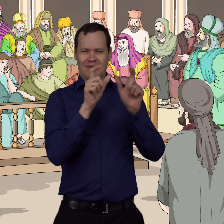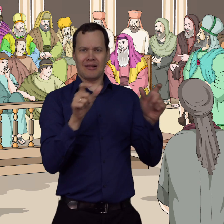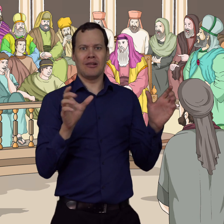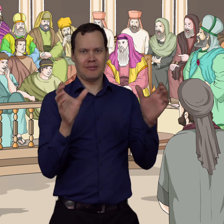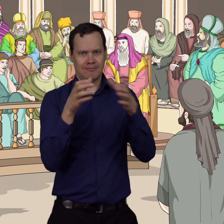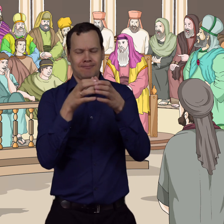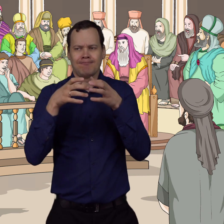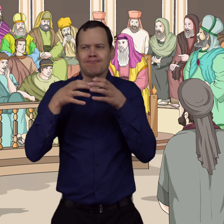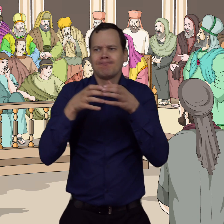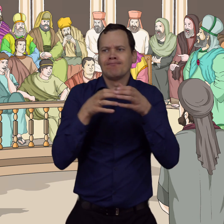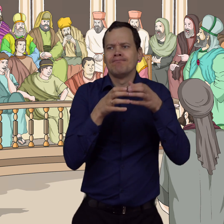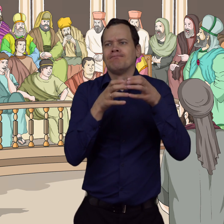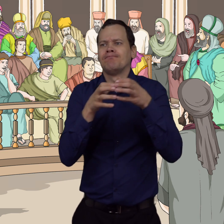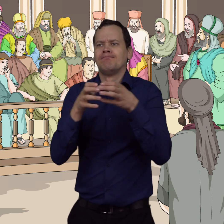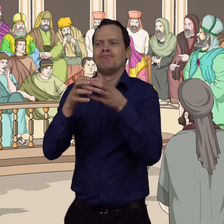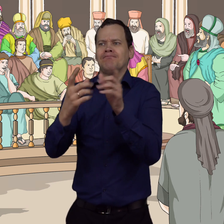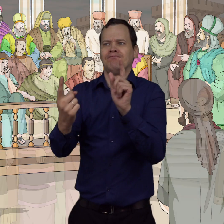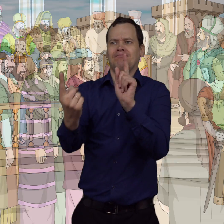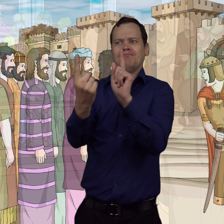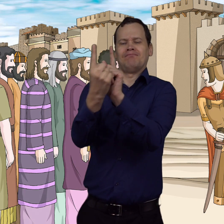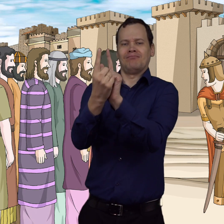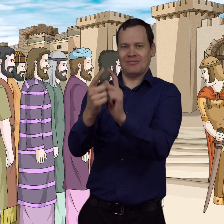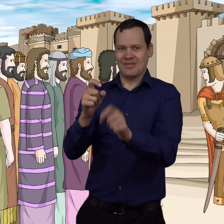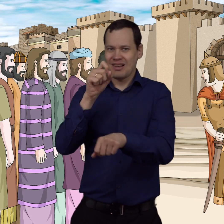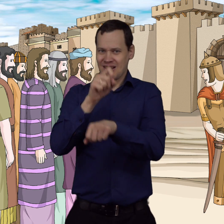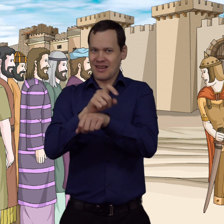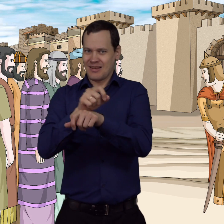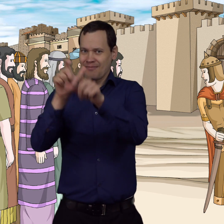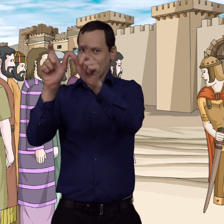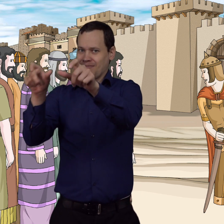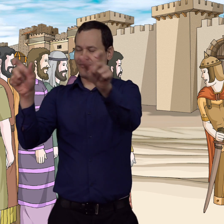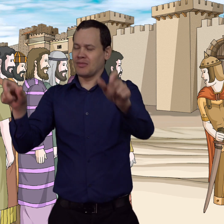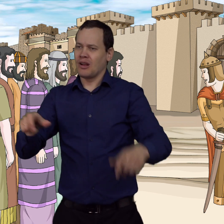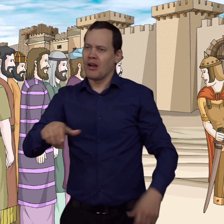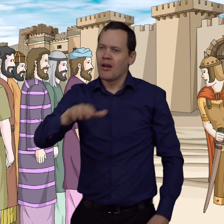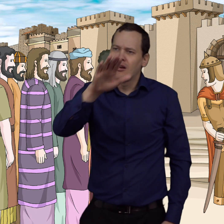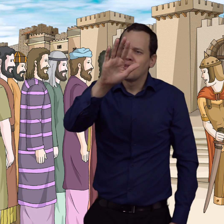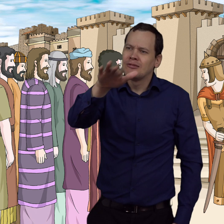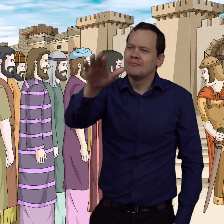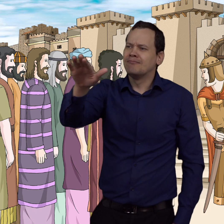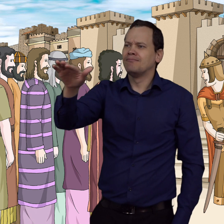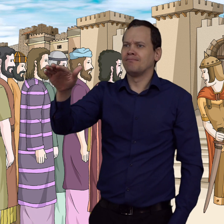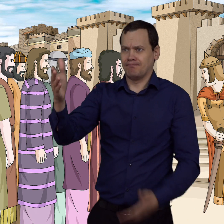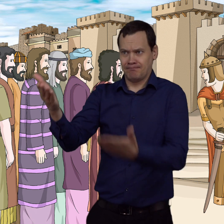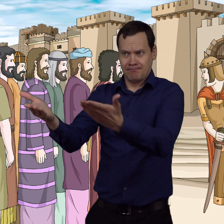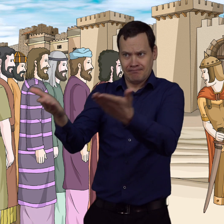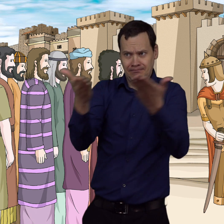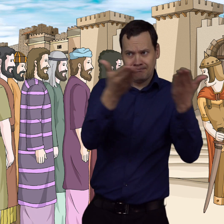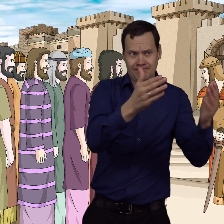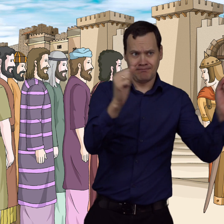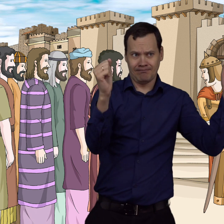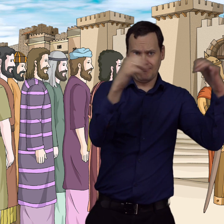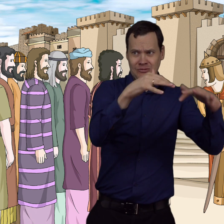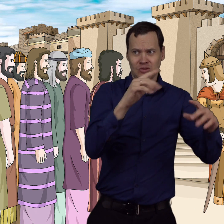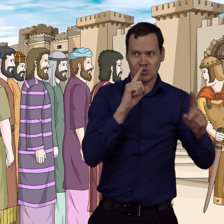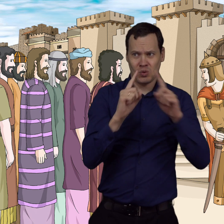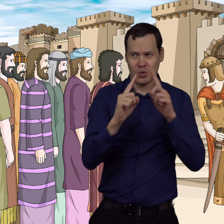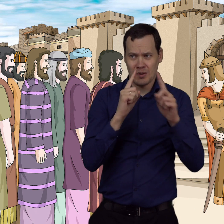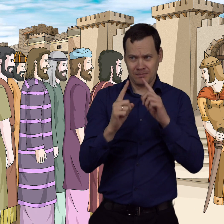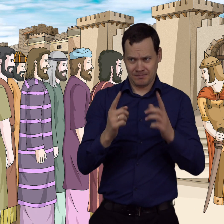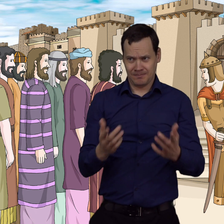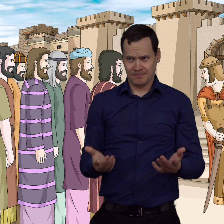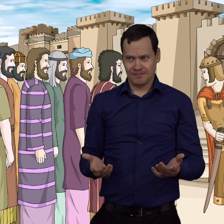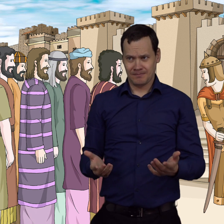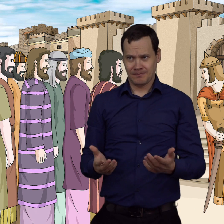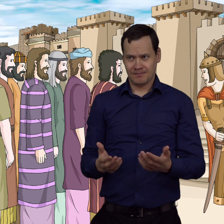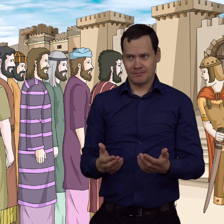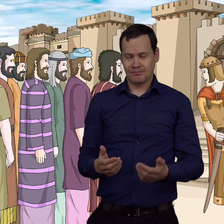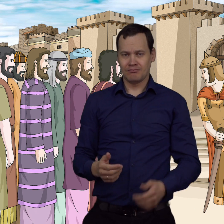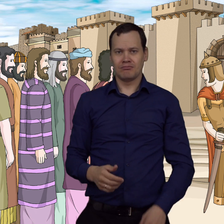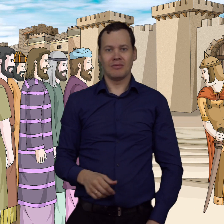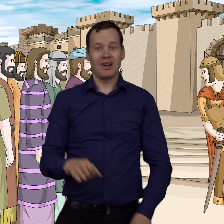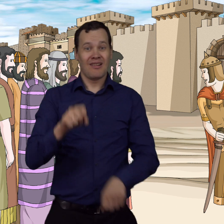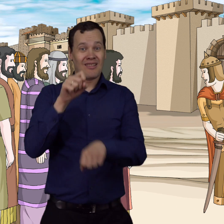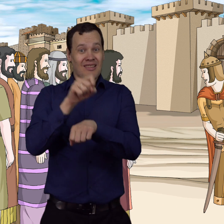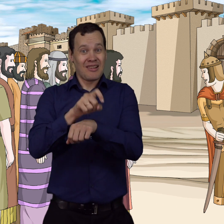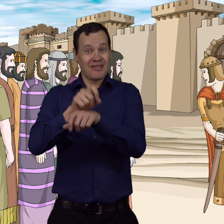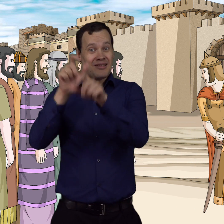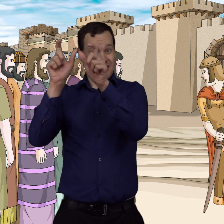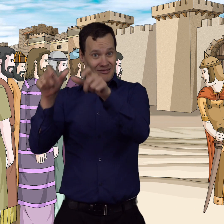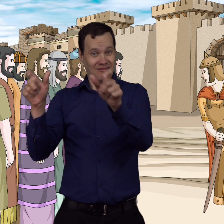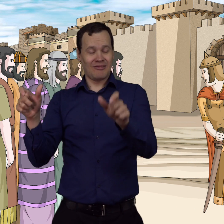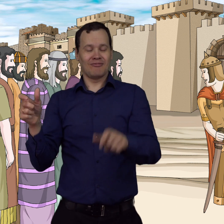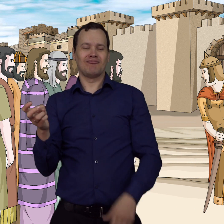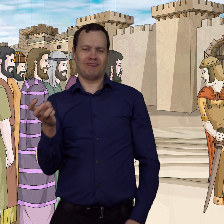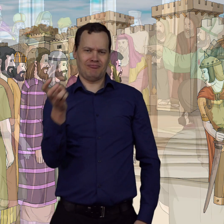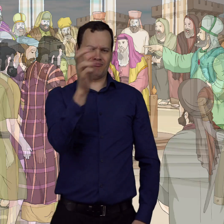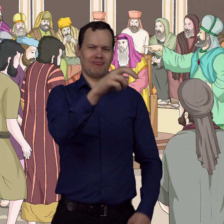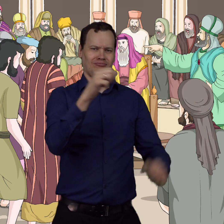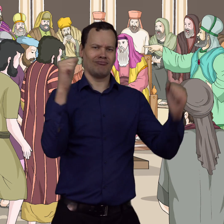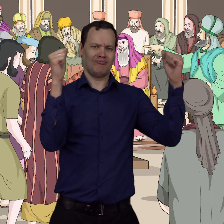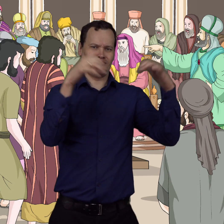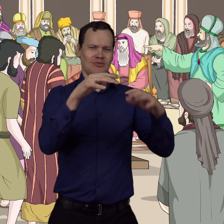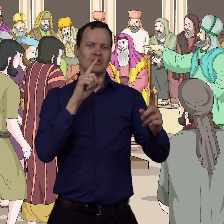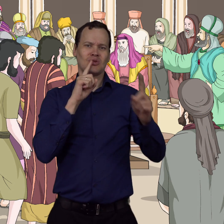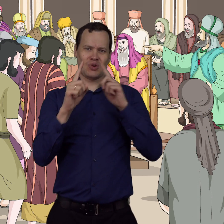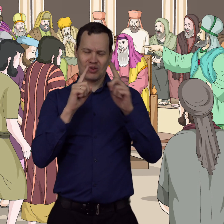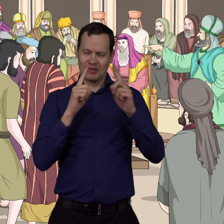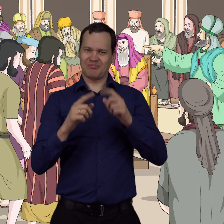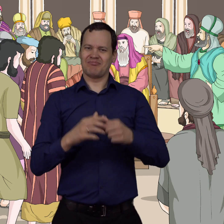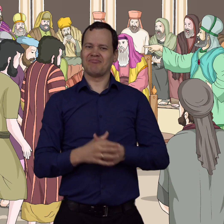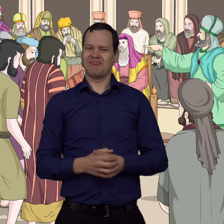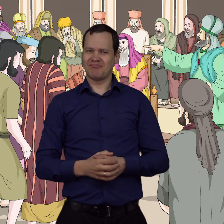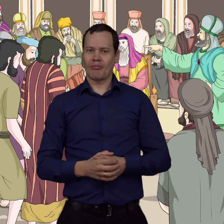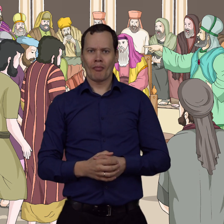At that point, the captain went with the officers and brought the apostles—but not by force, for fear the people would stone them.